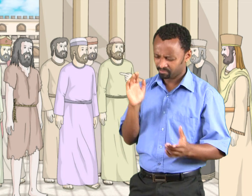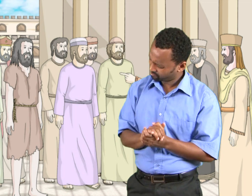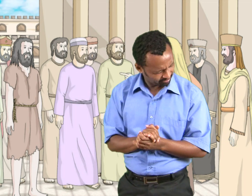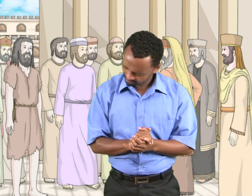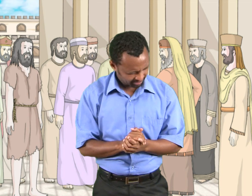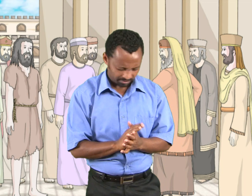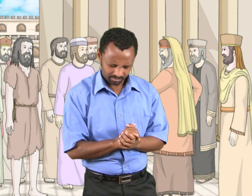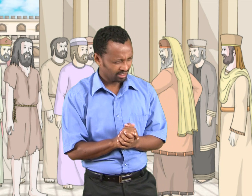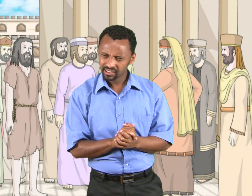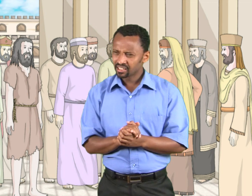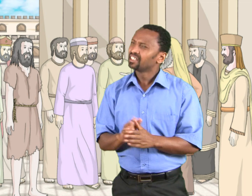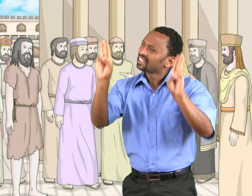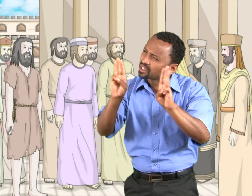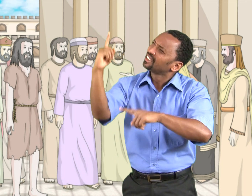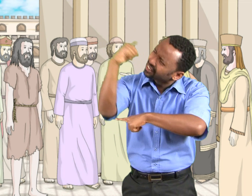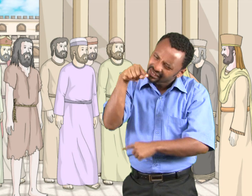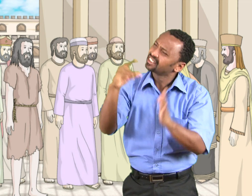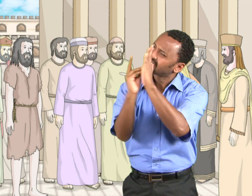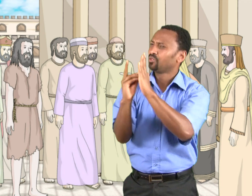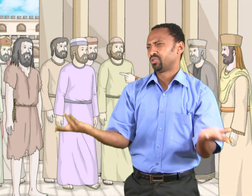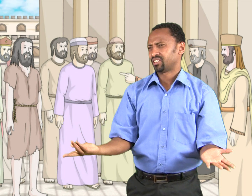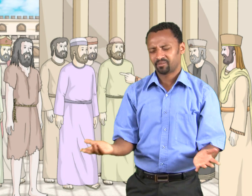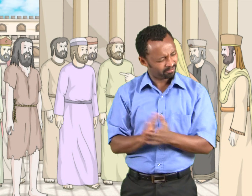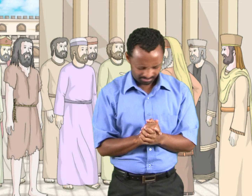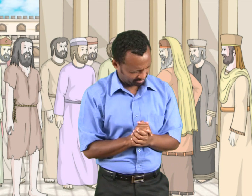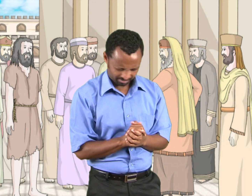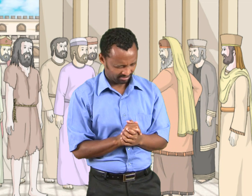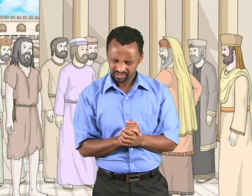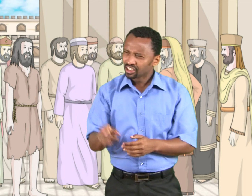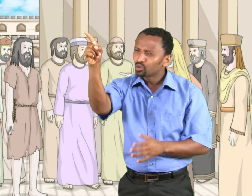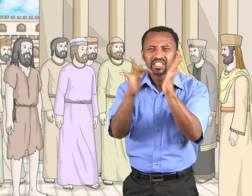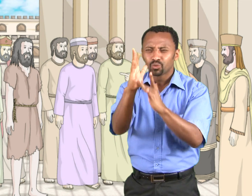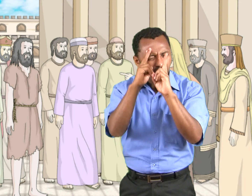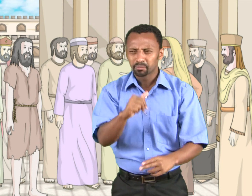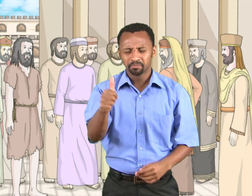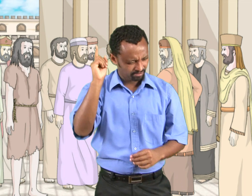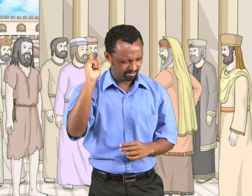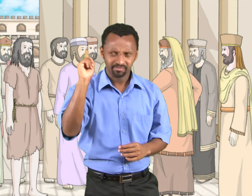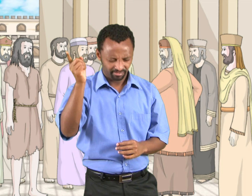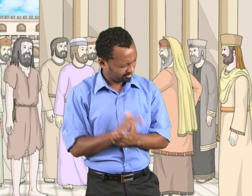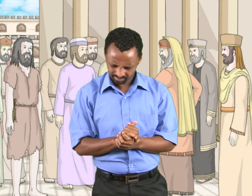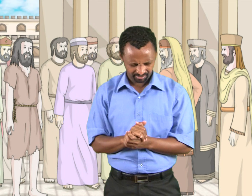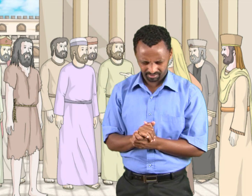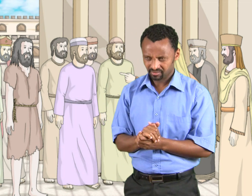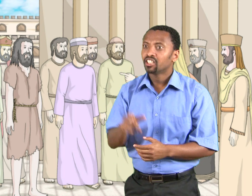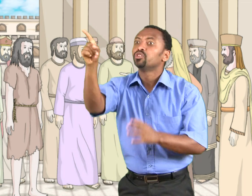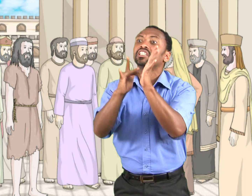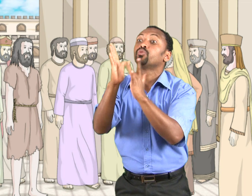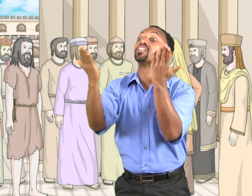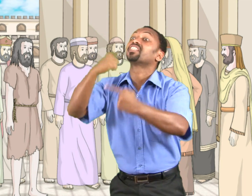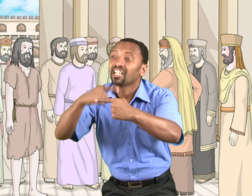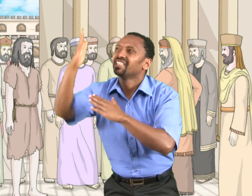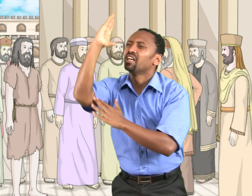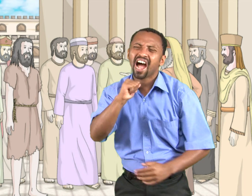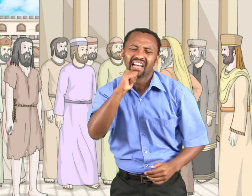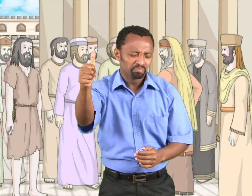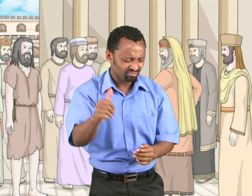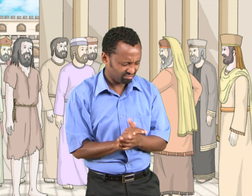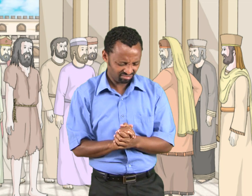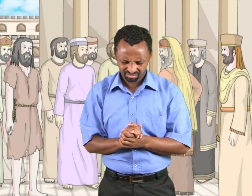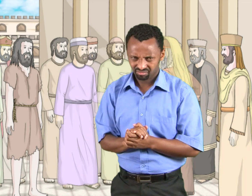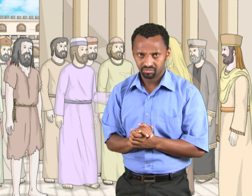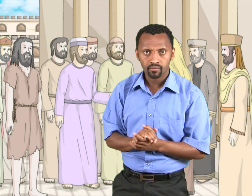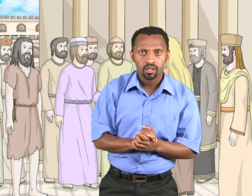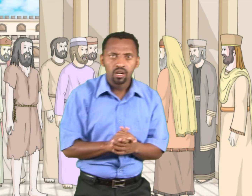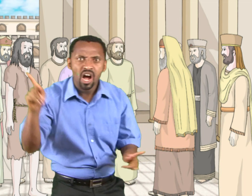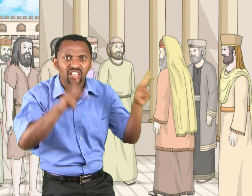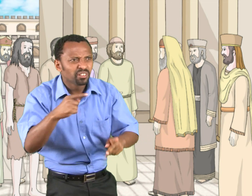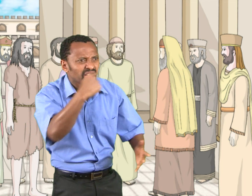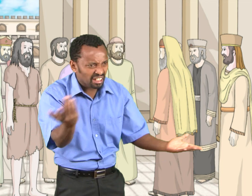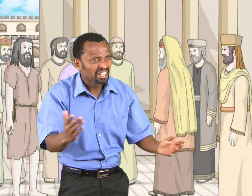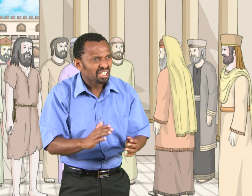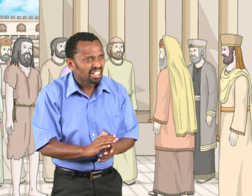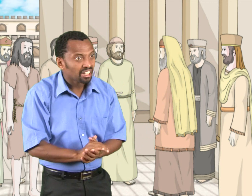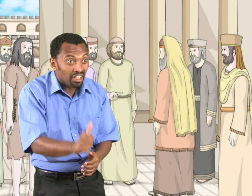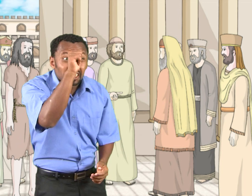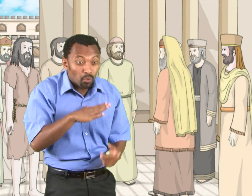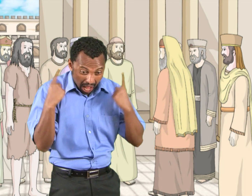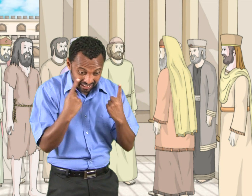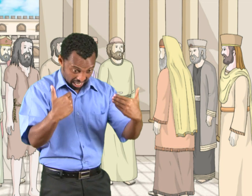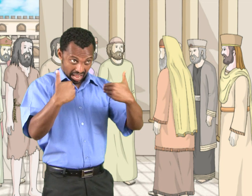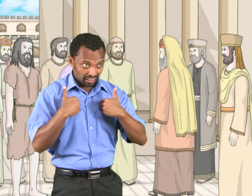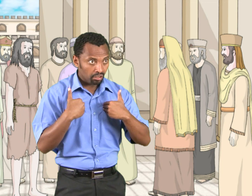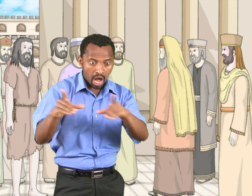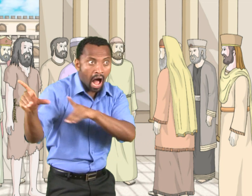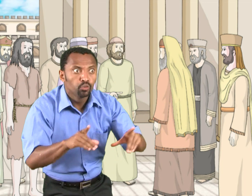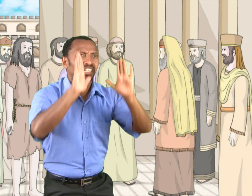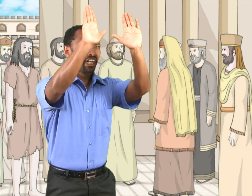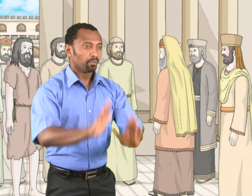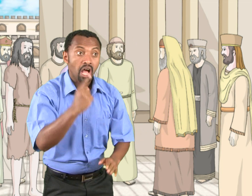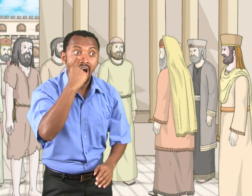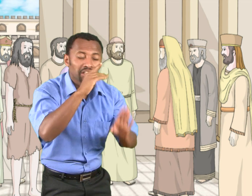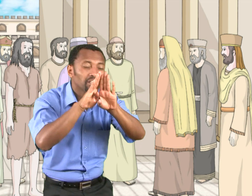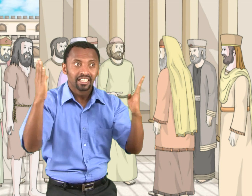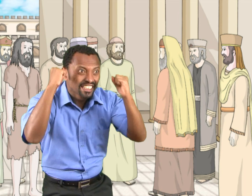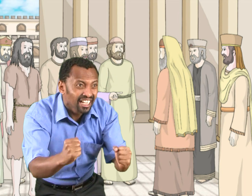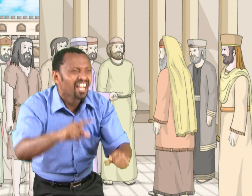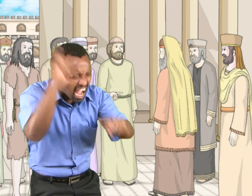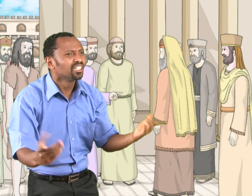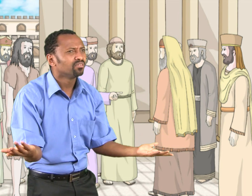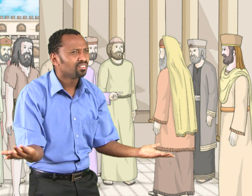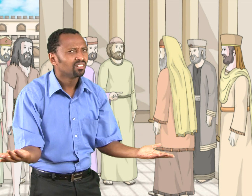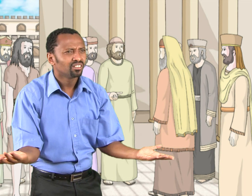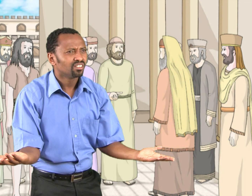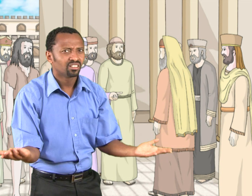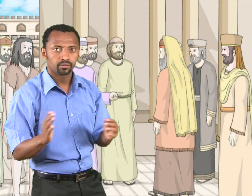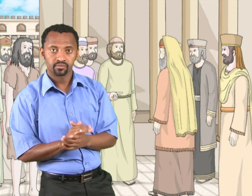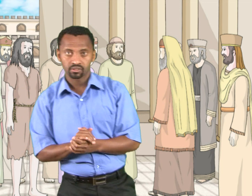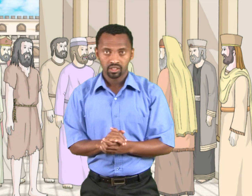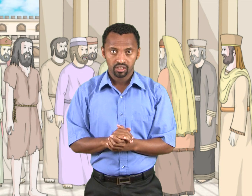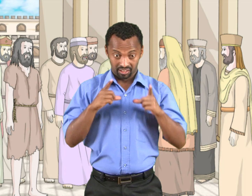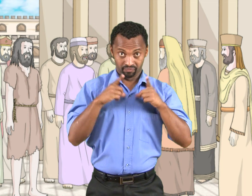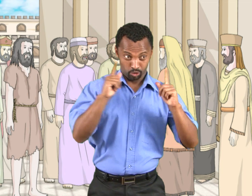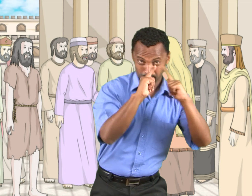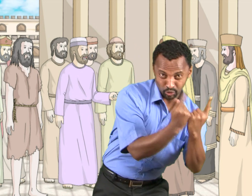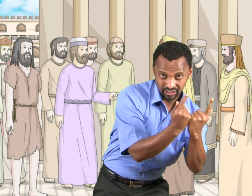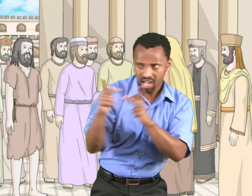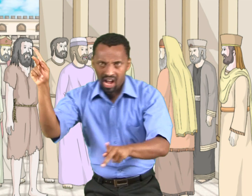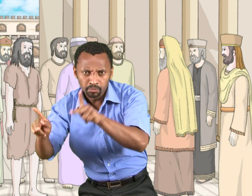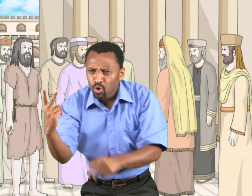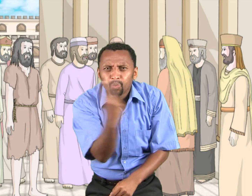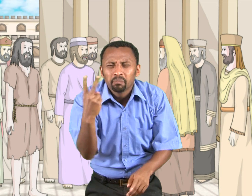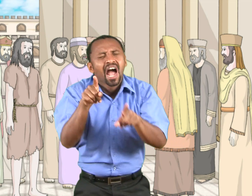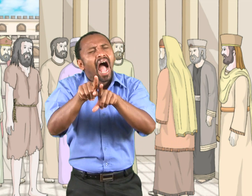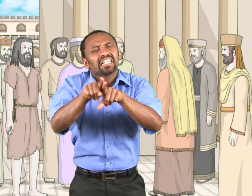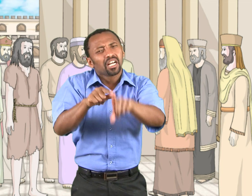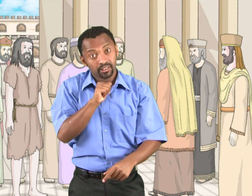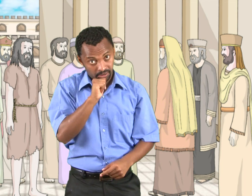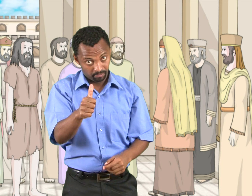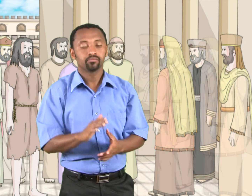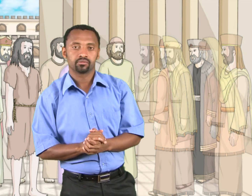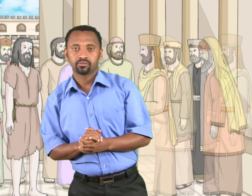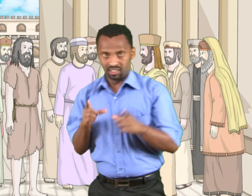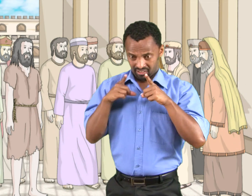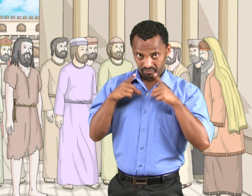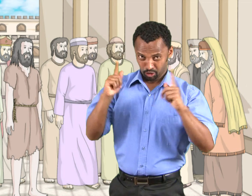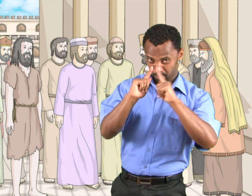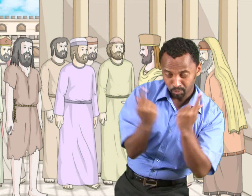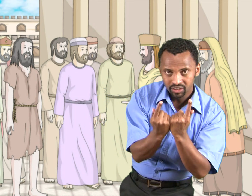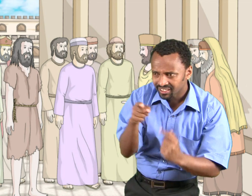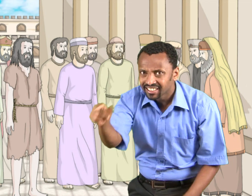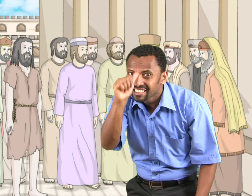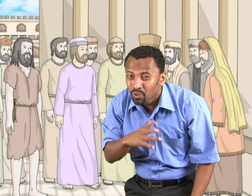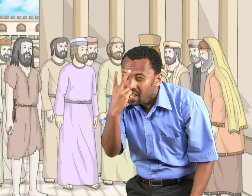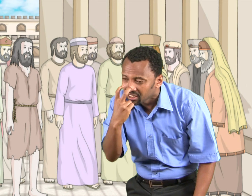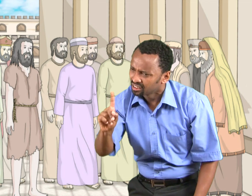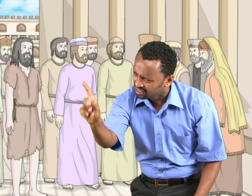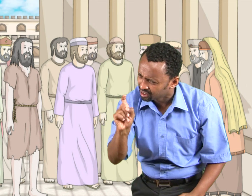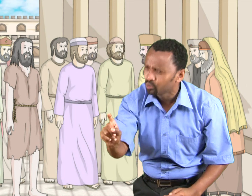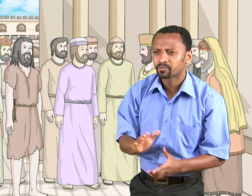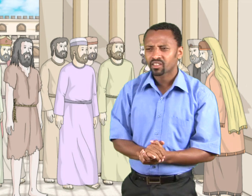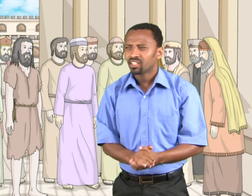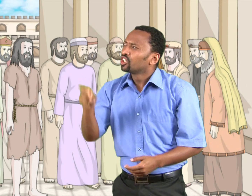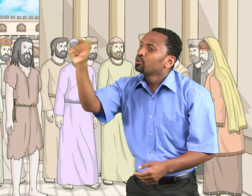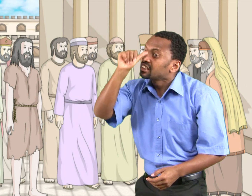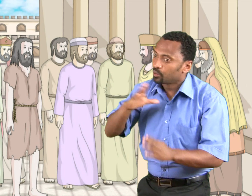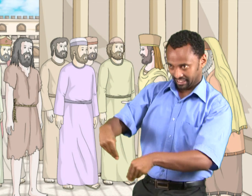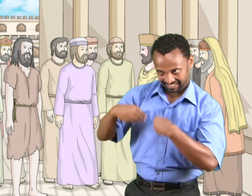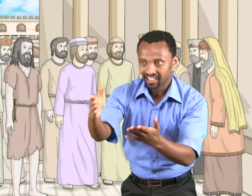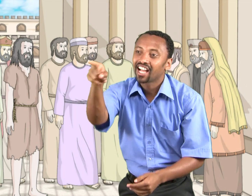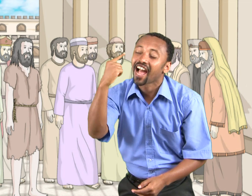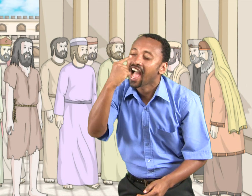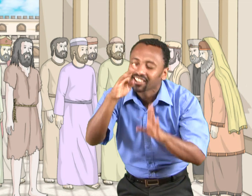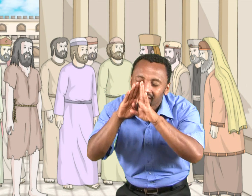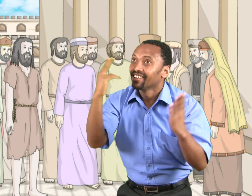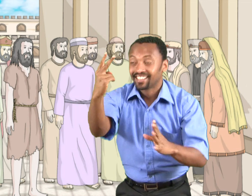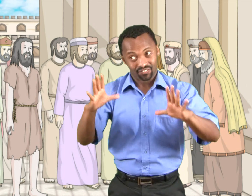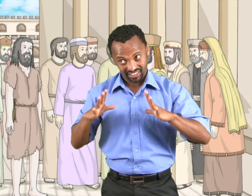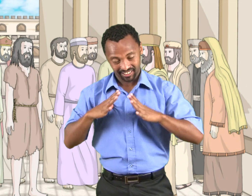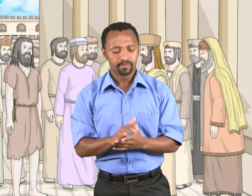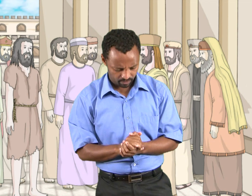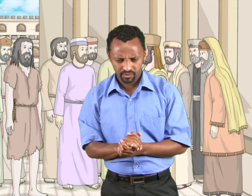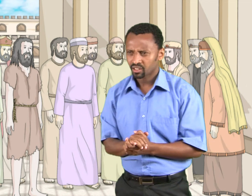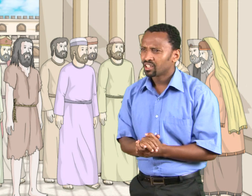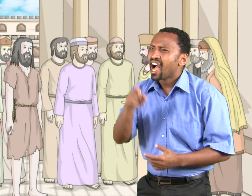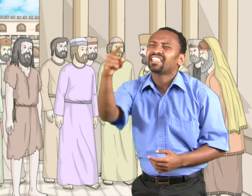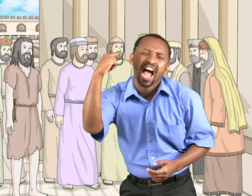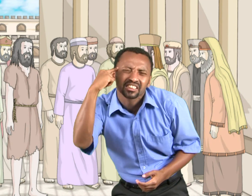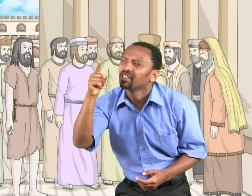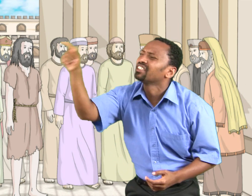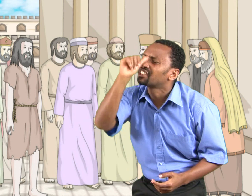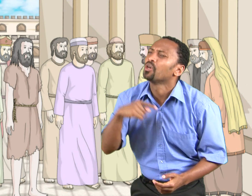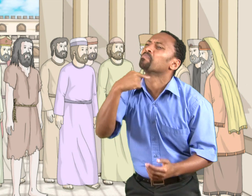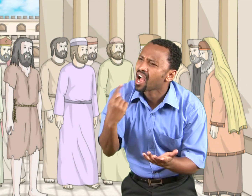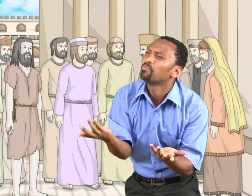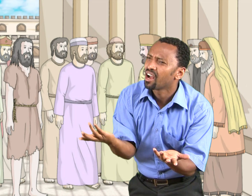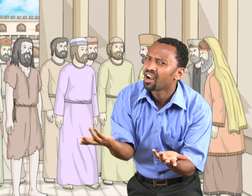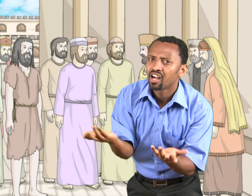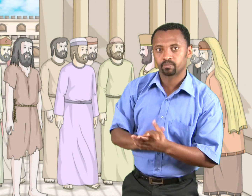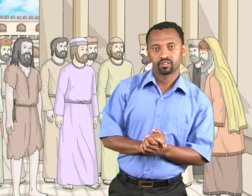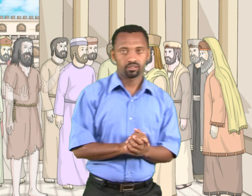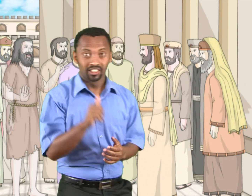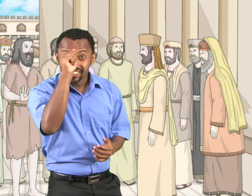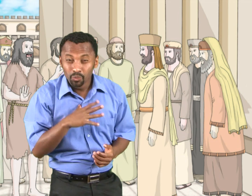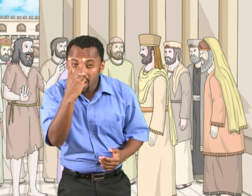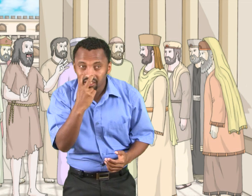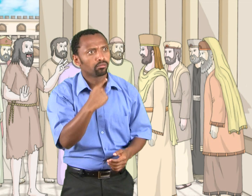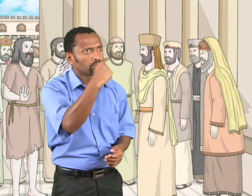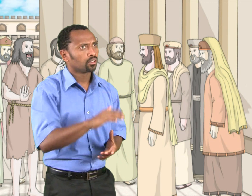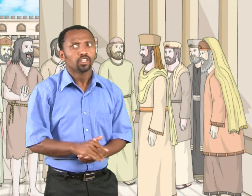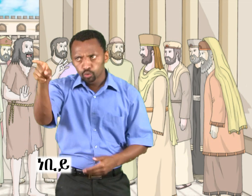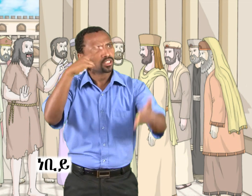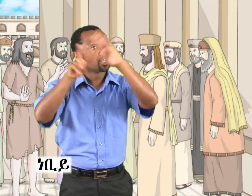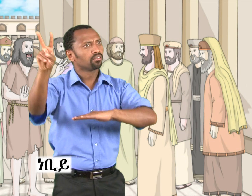Because of this, some of the Pharisees said, “This man is not from God, for He does not keep the Sabbath.” But others said, “How can a sinful man perform such signs?” And there was division among them.